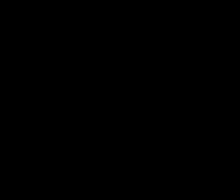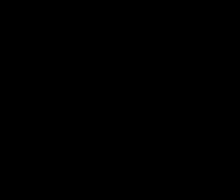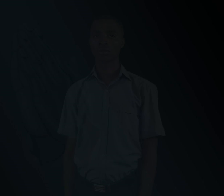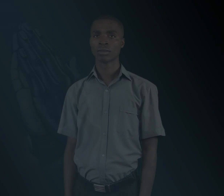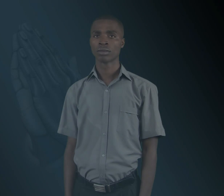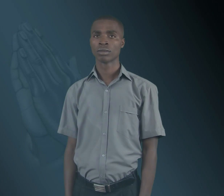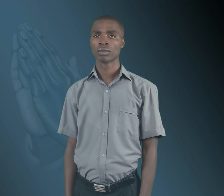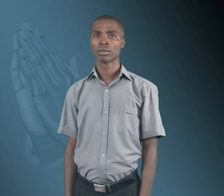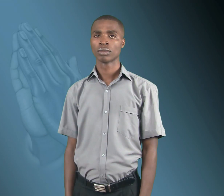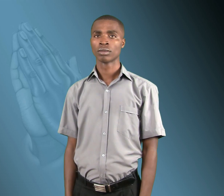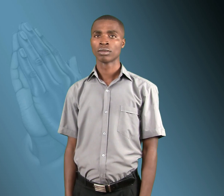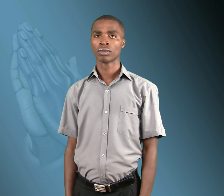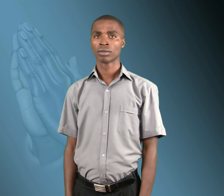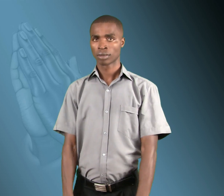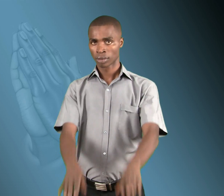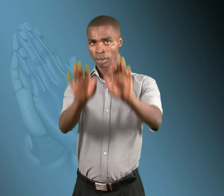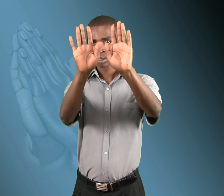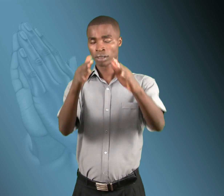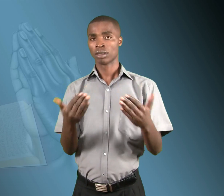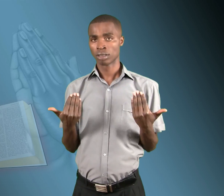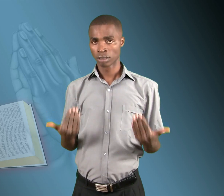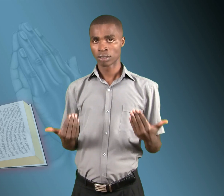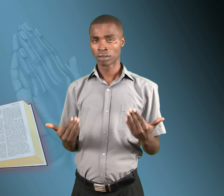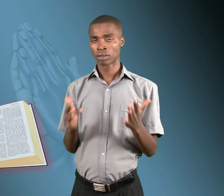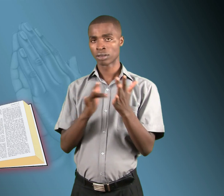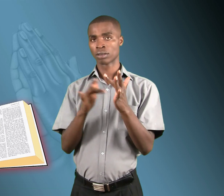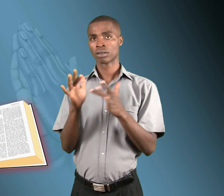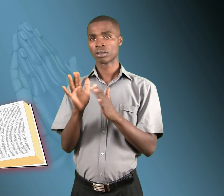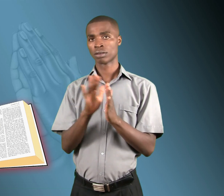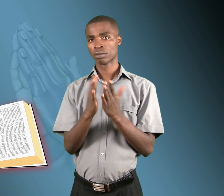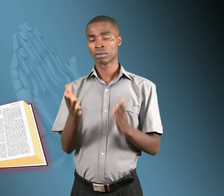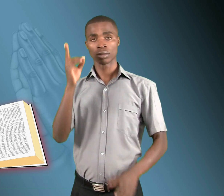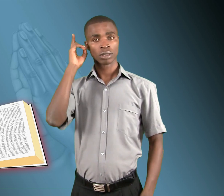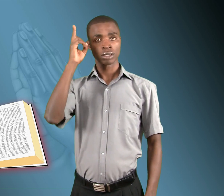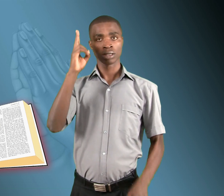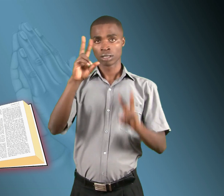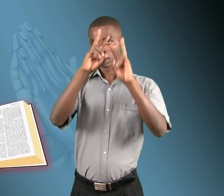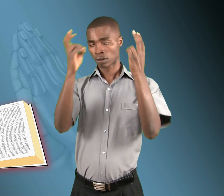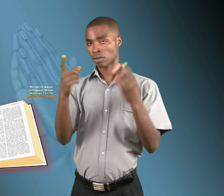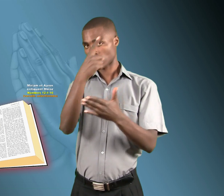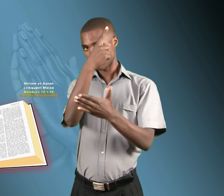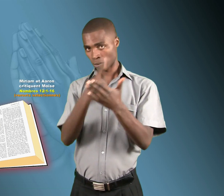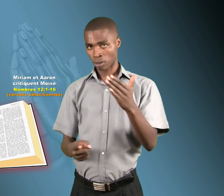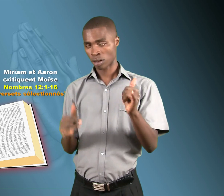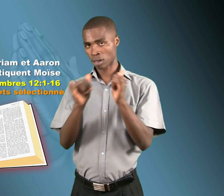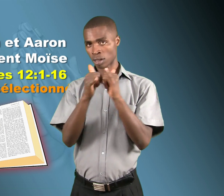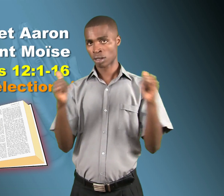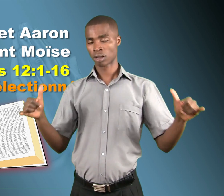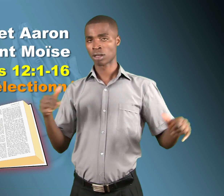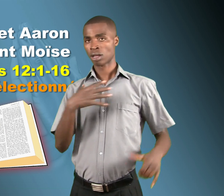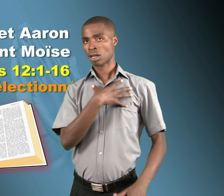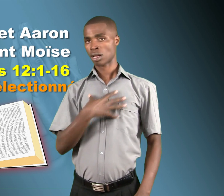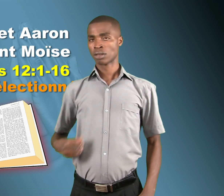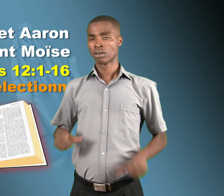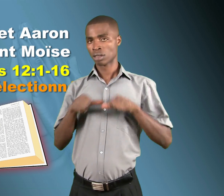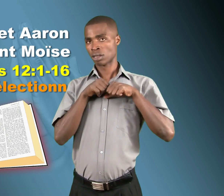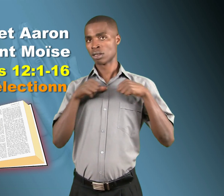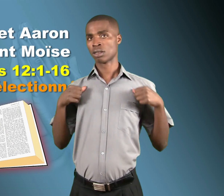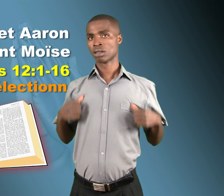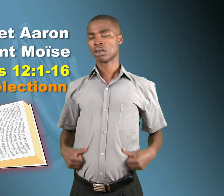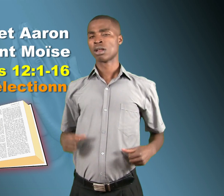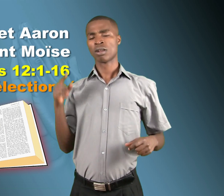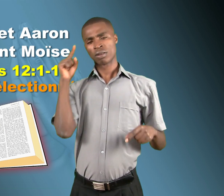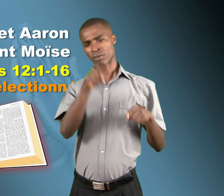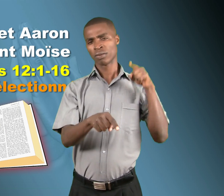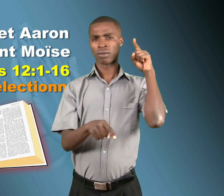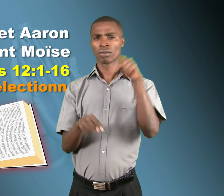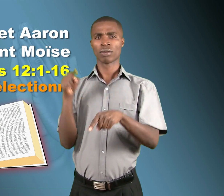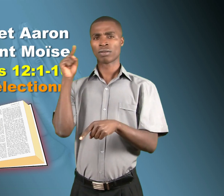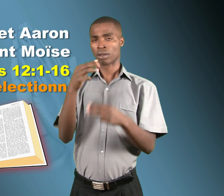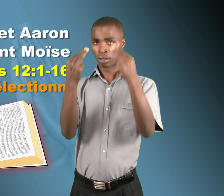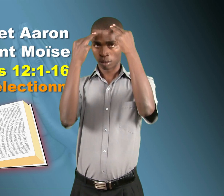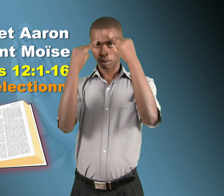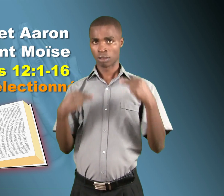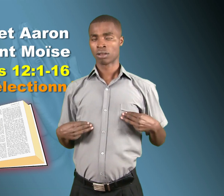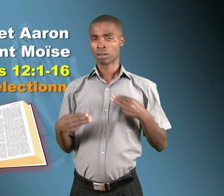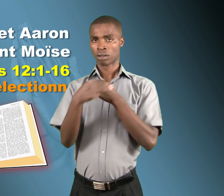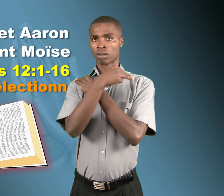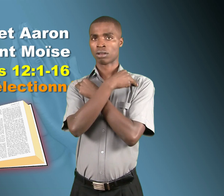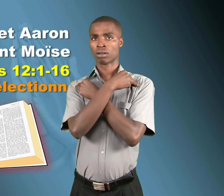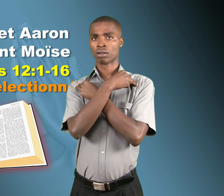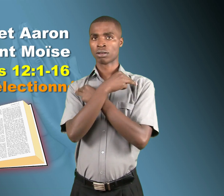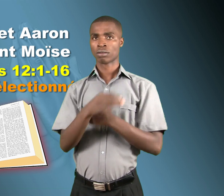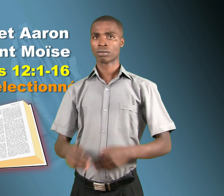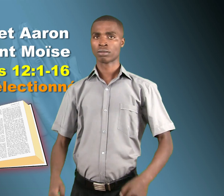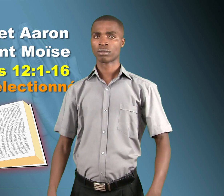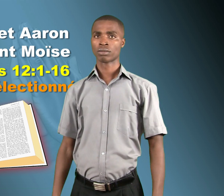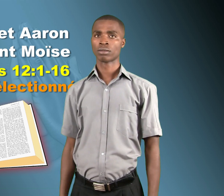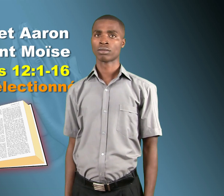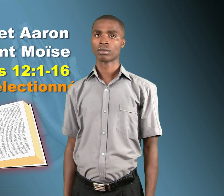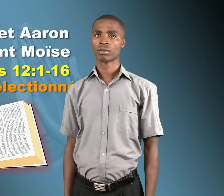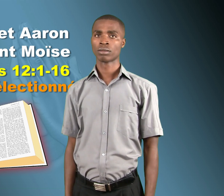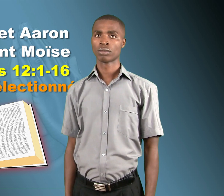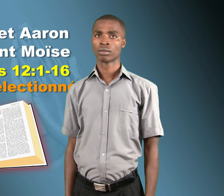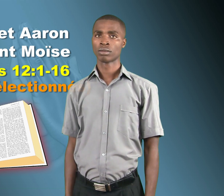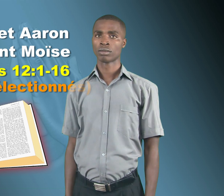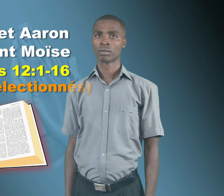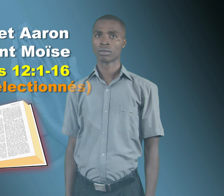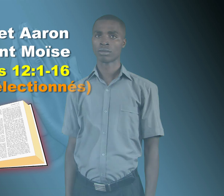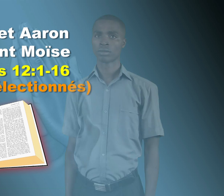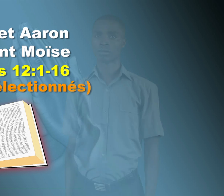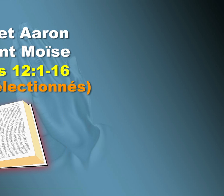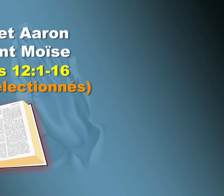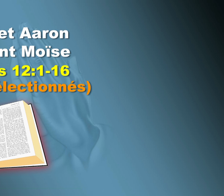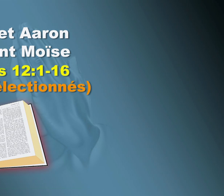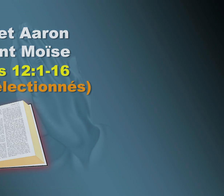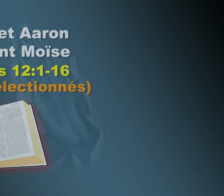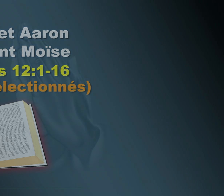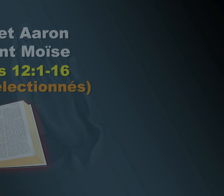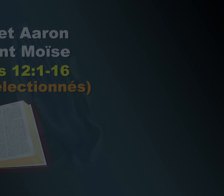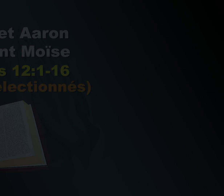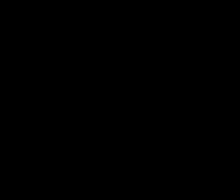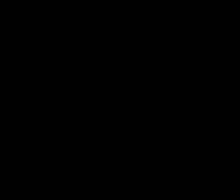Miriam and Aaron criticize Moses